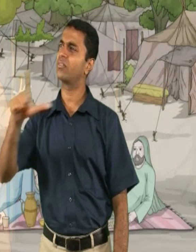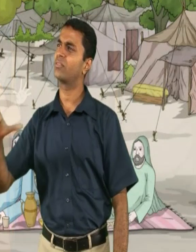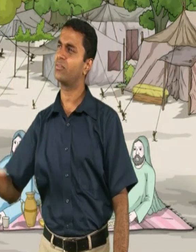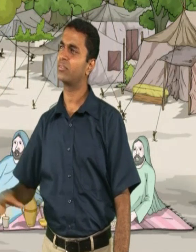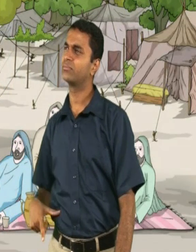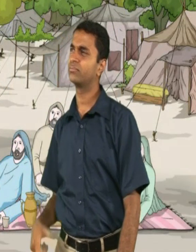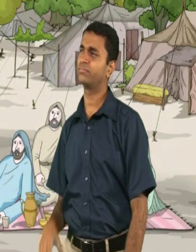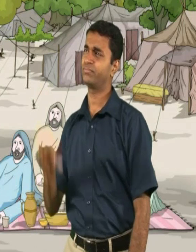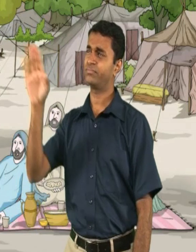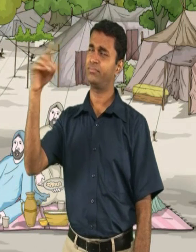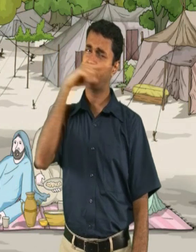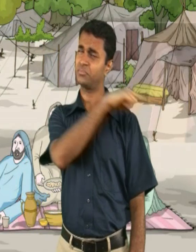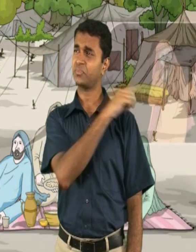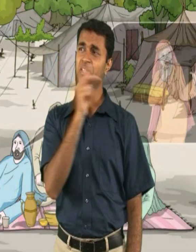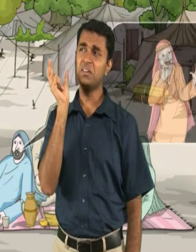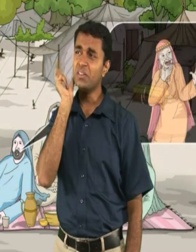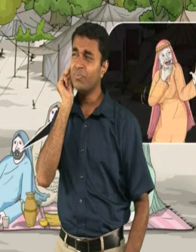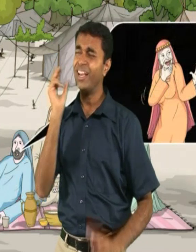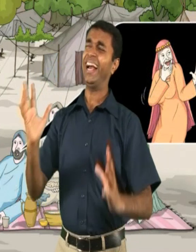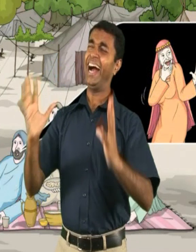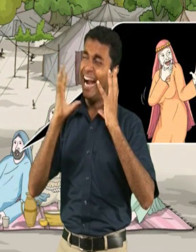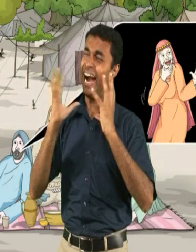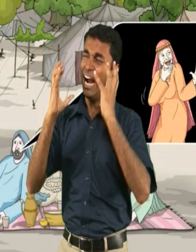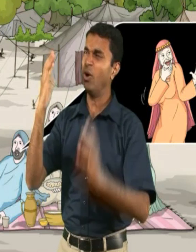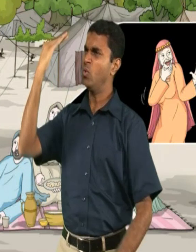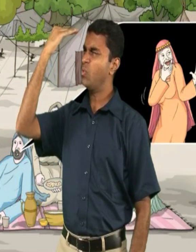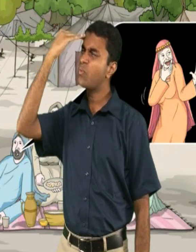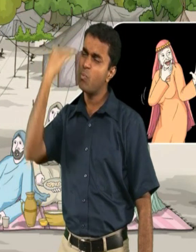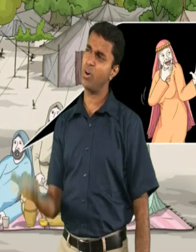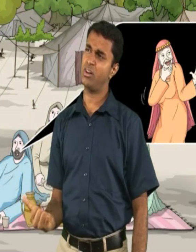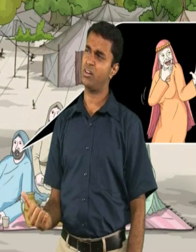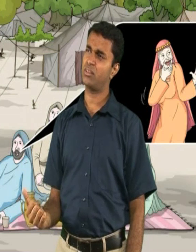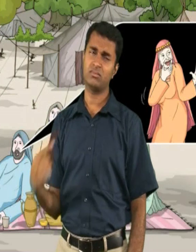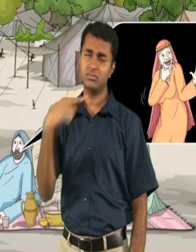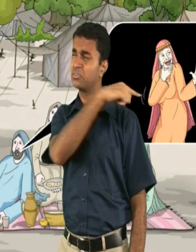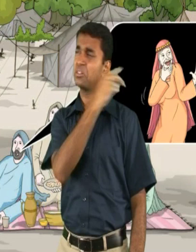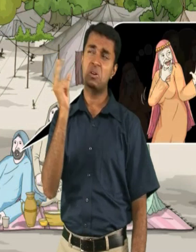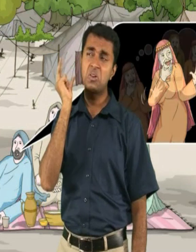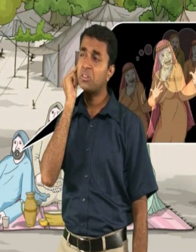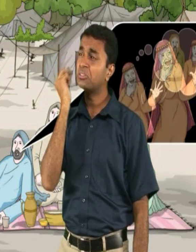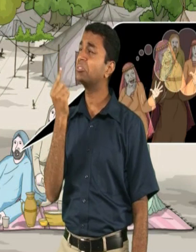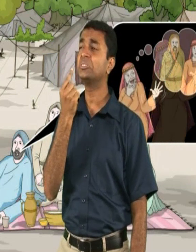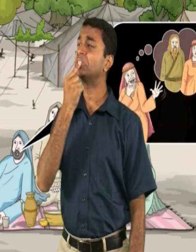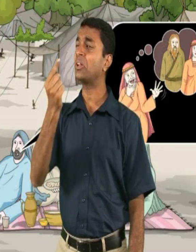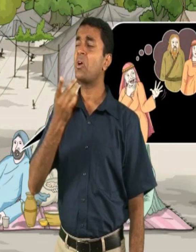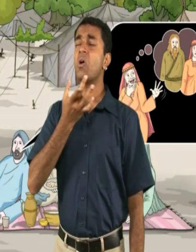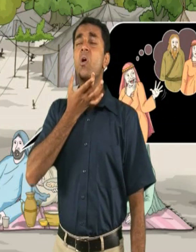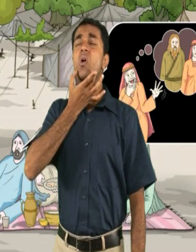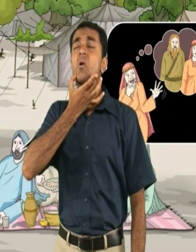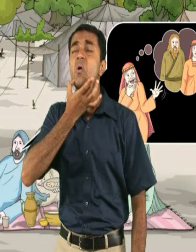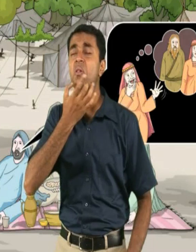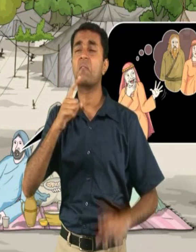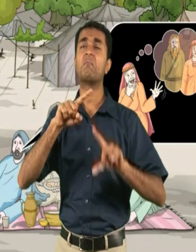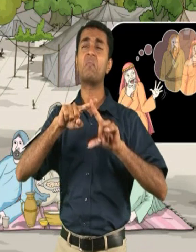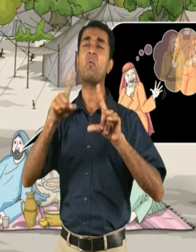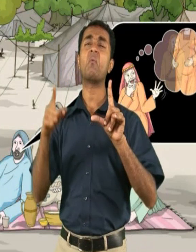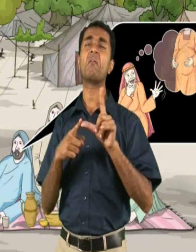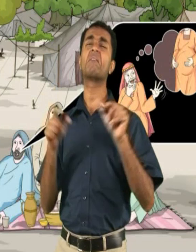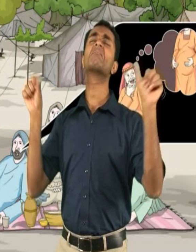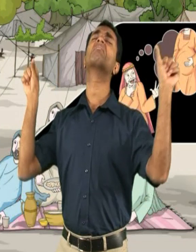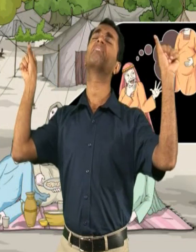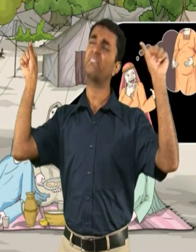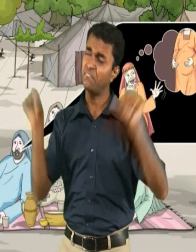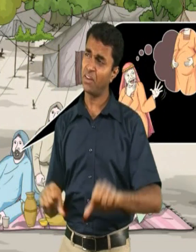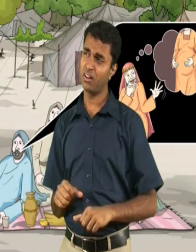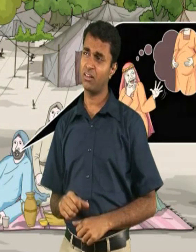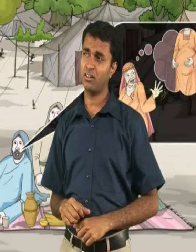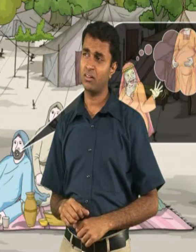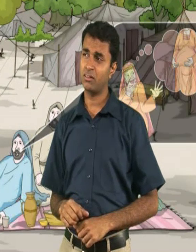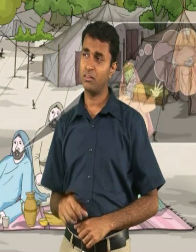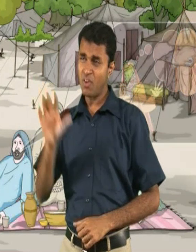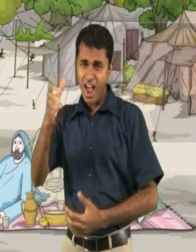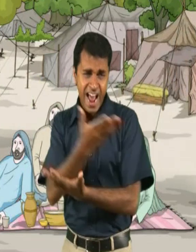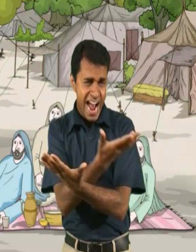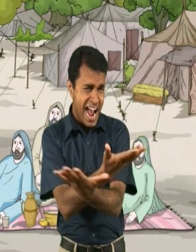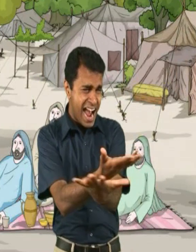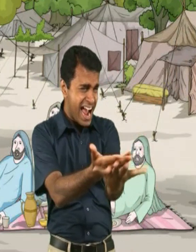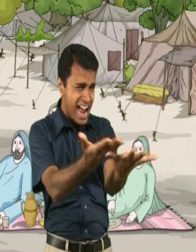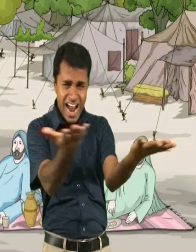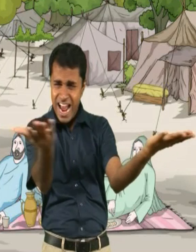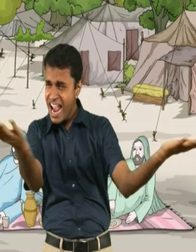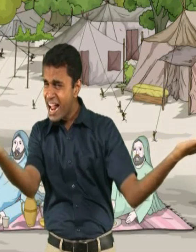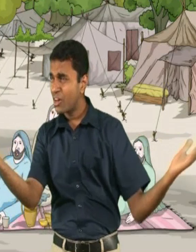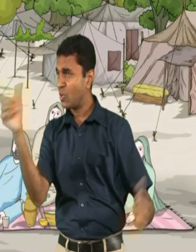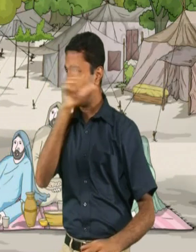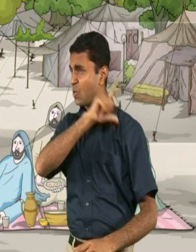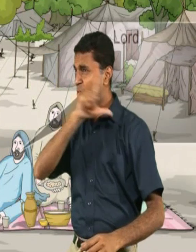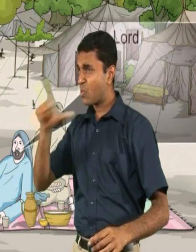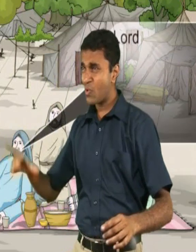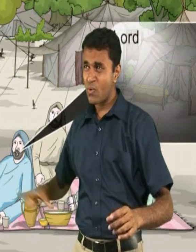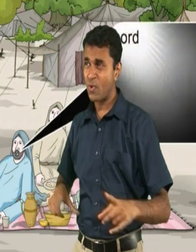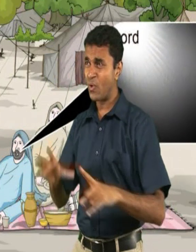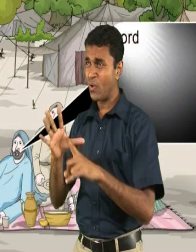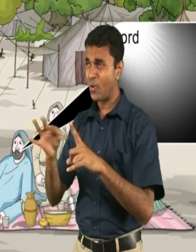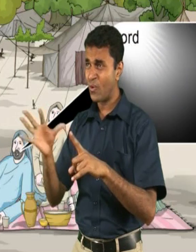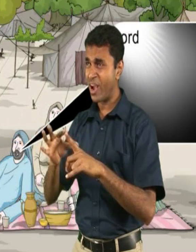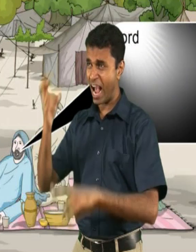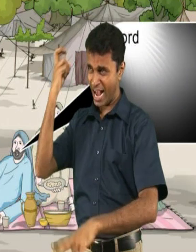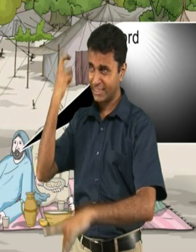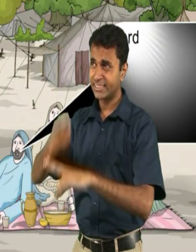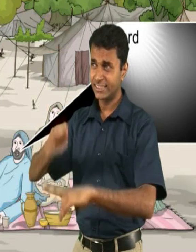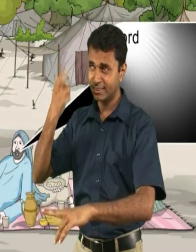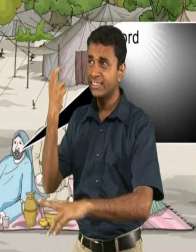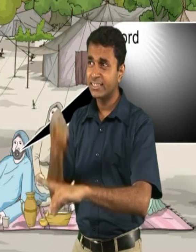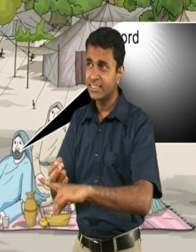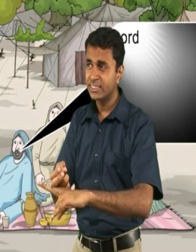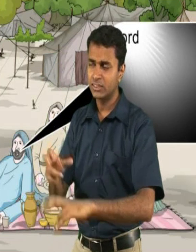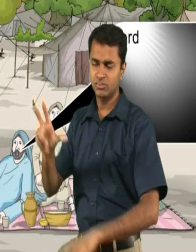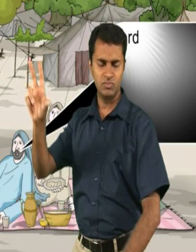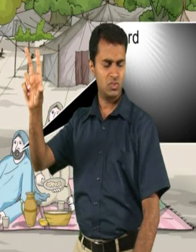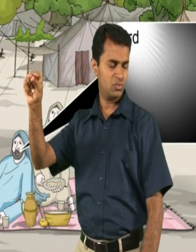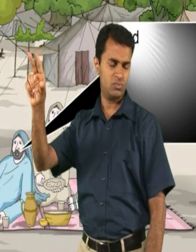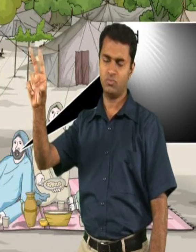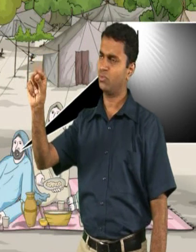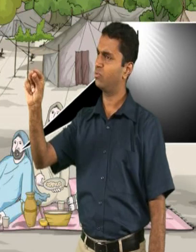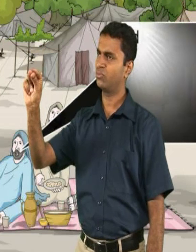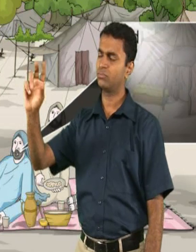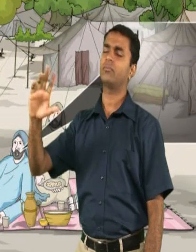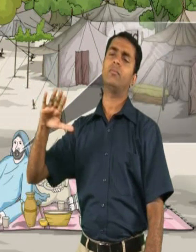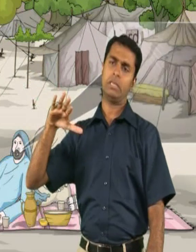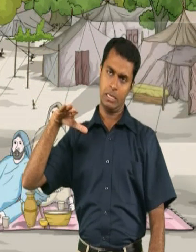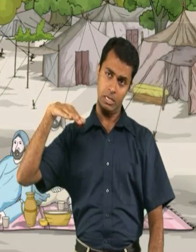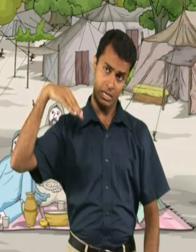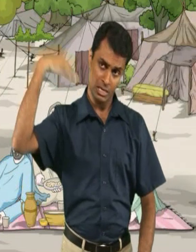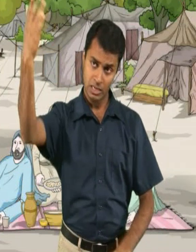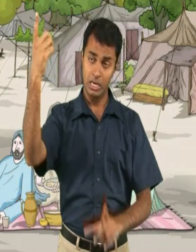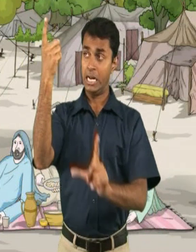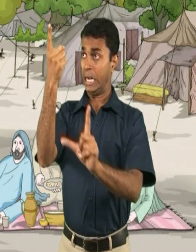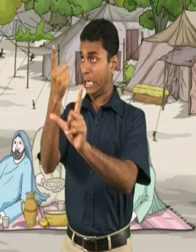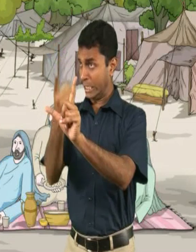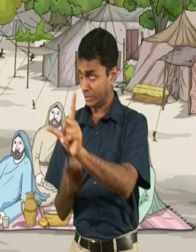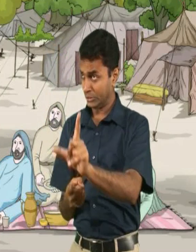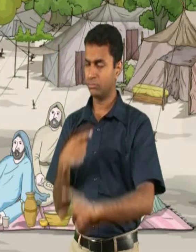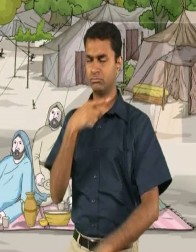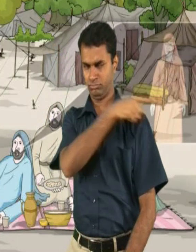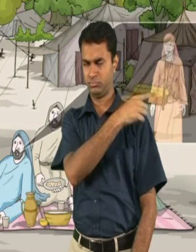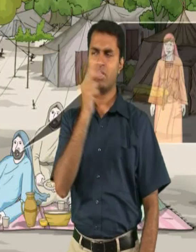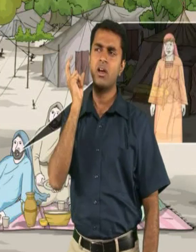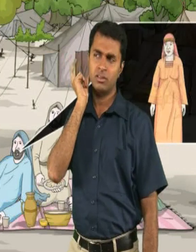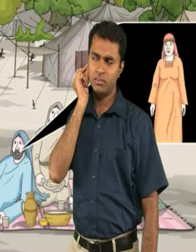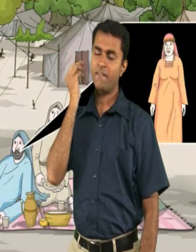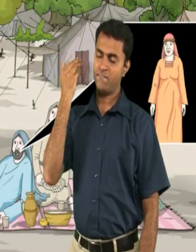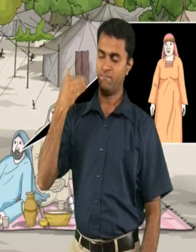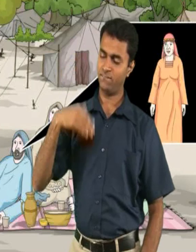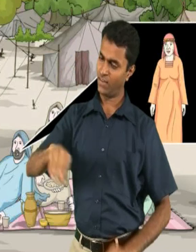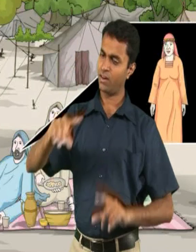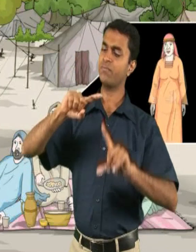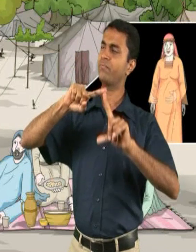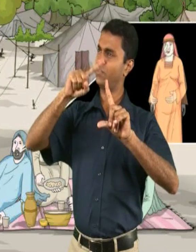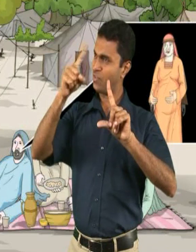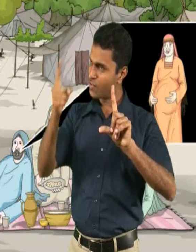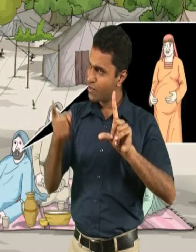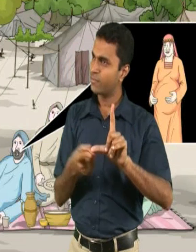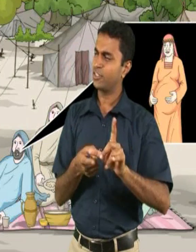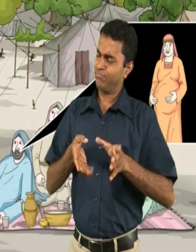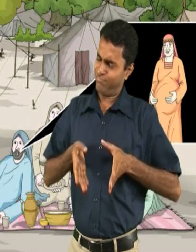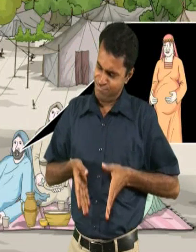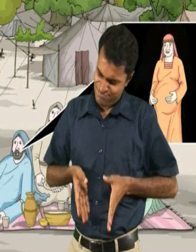And the LORD asked Abraham, “Why did Sarah laugh and say, ‘Can I really bear a child when I am old?’ Is anything too difficult for the LORD?